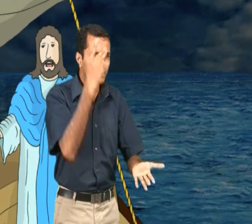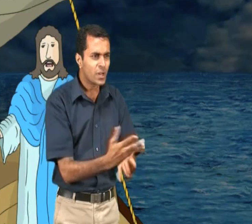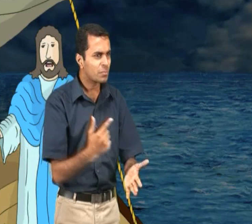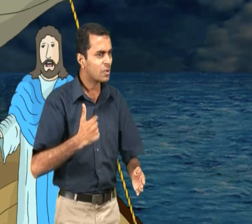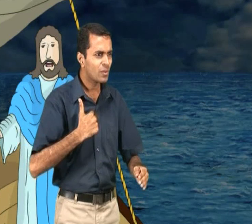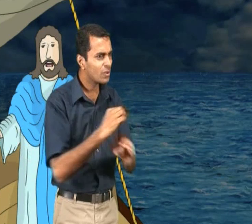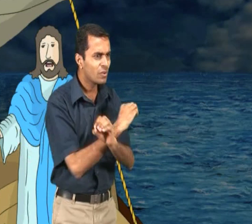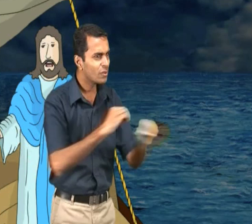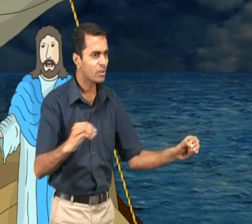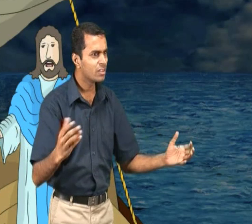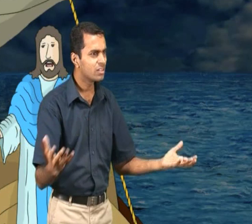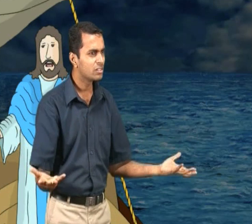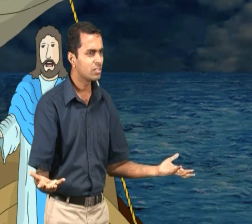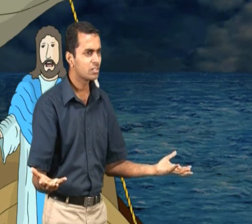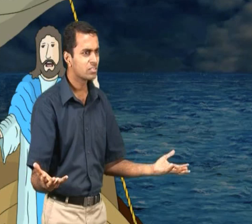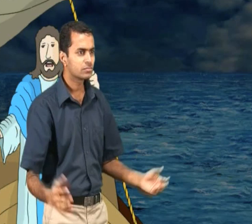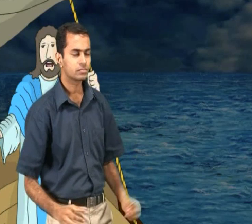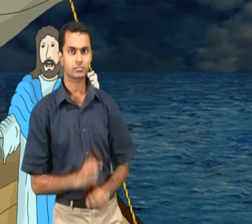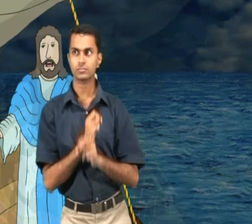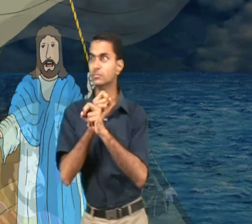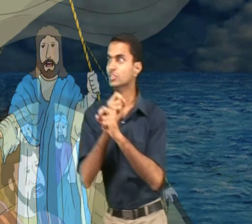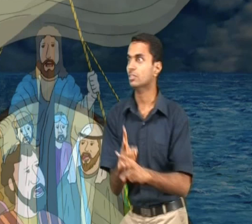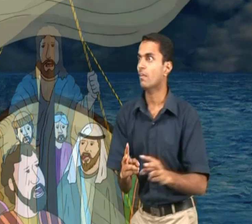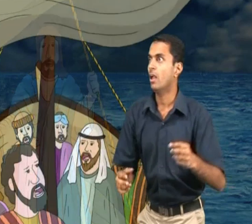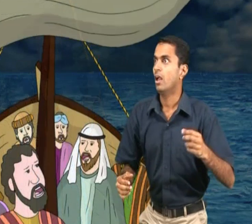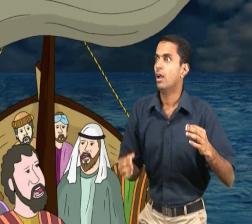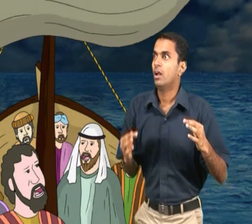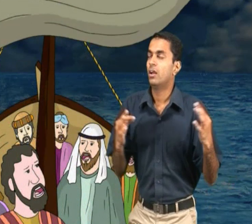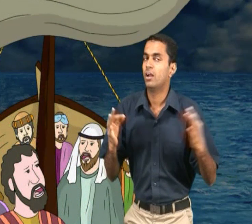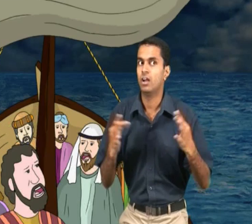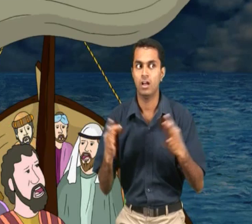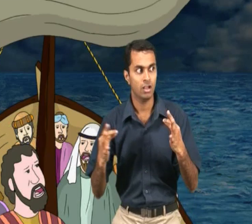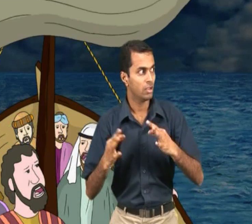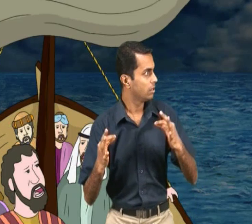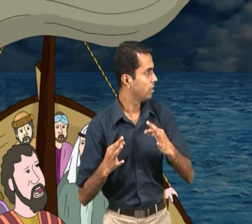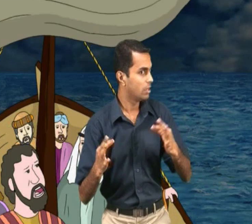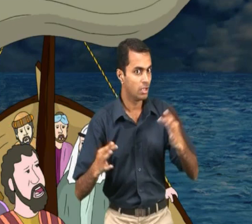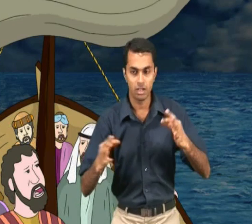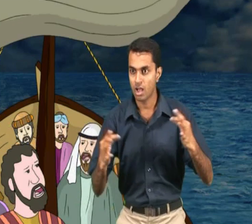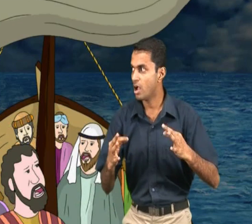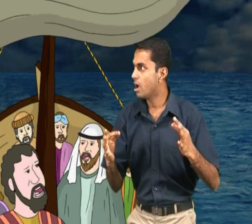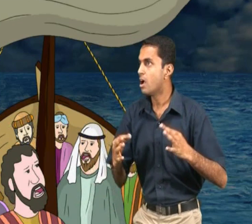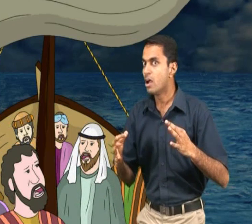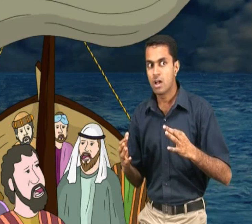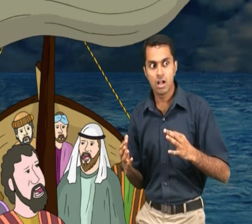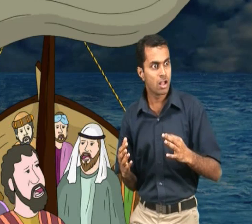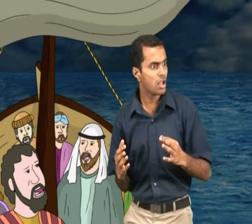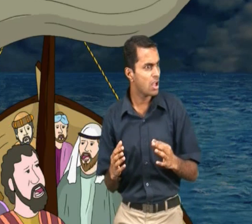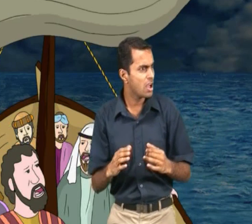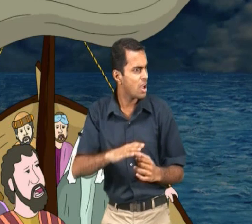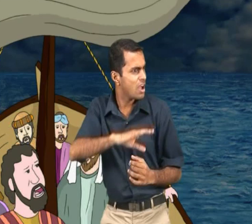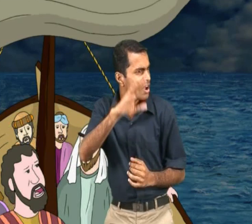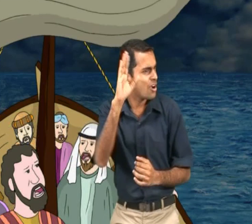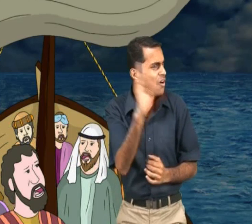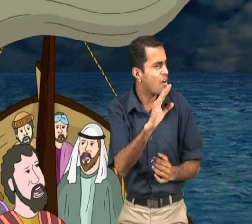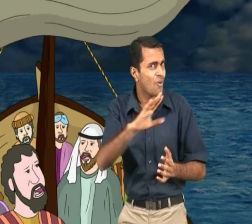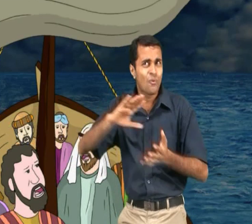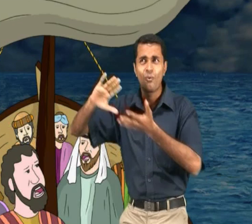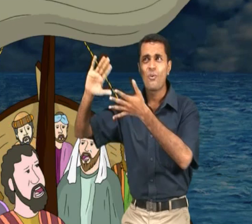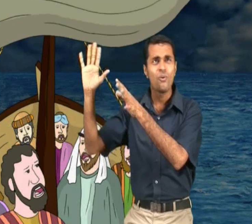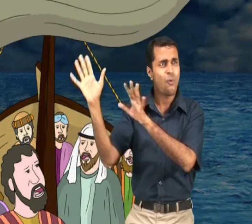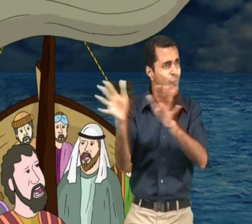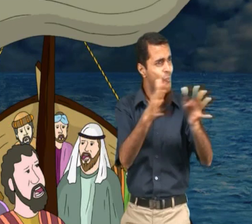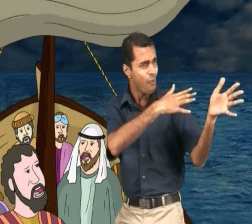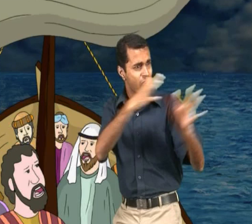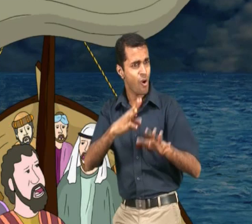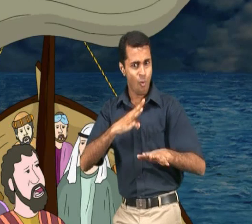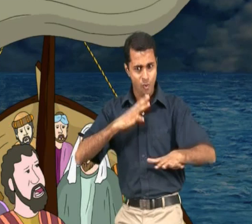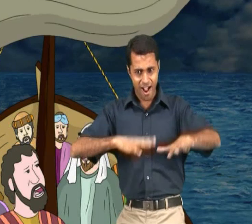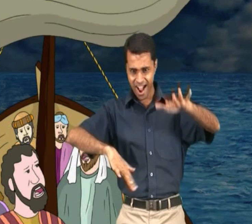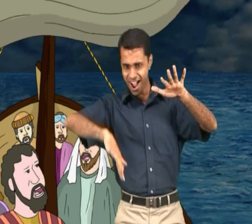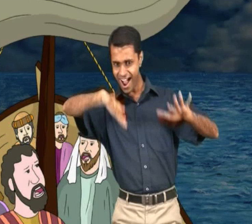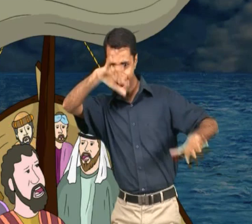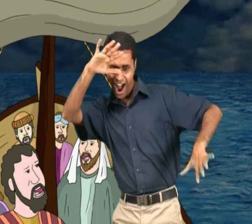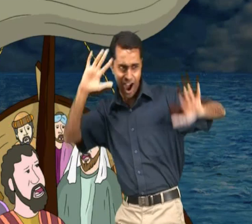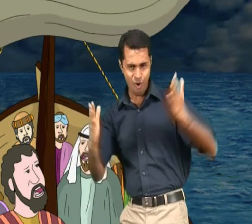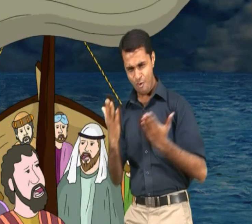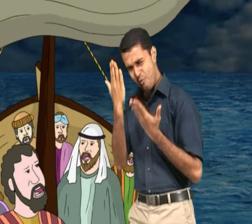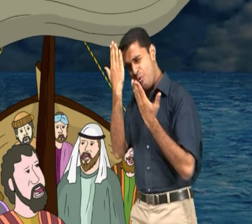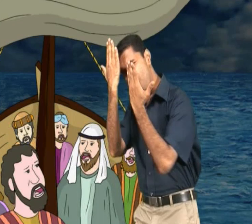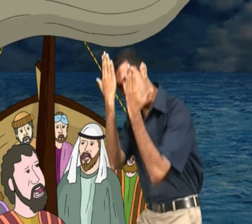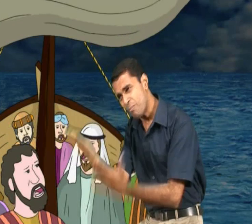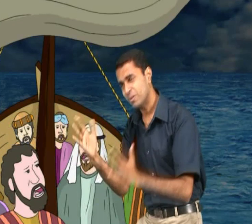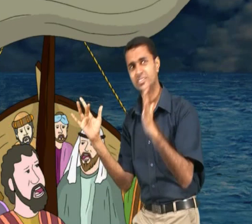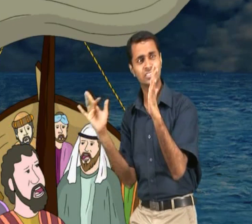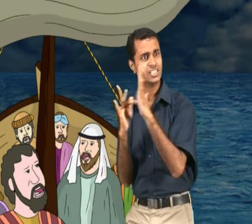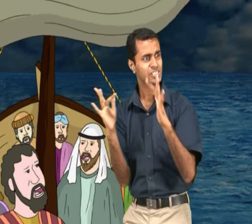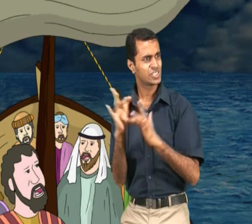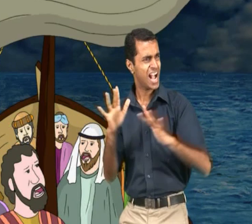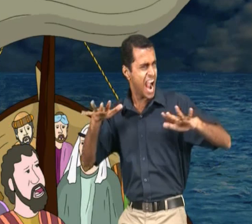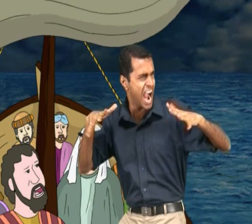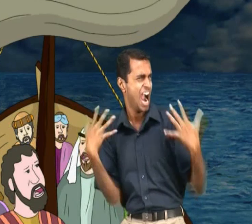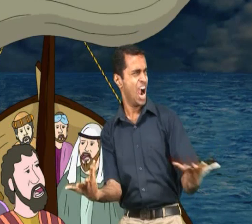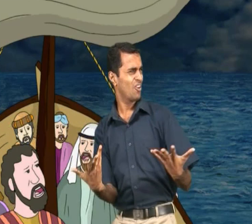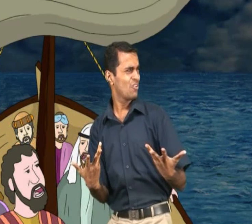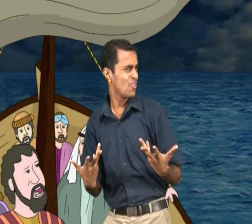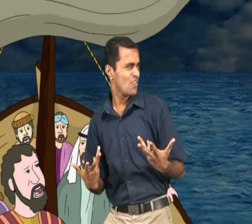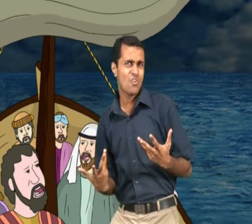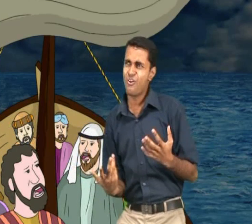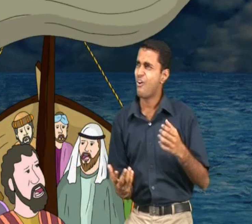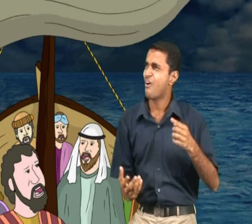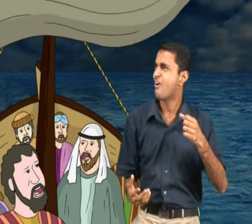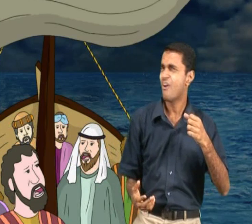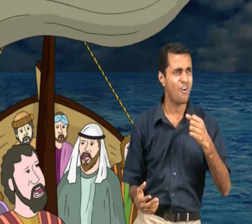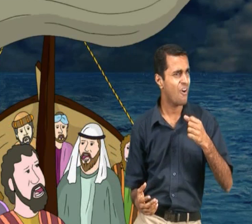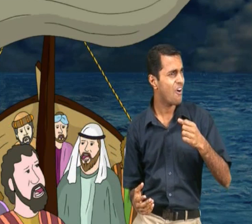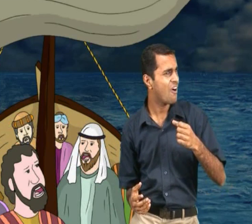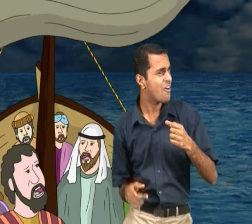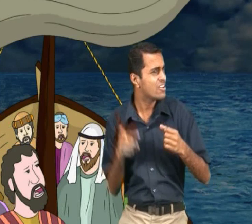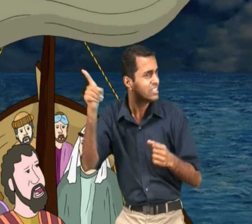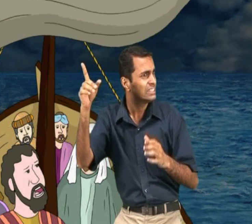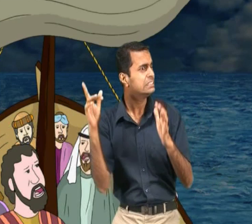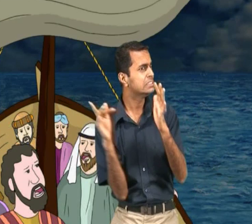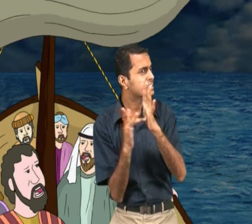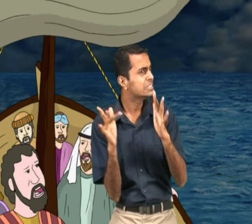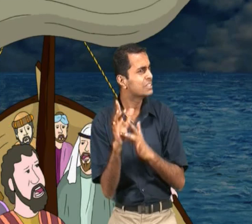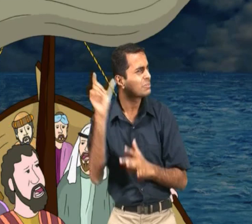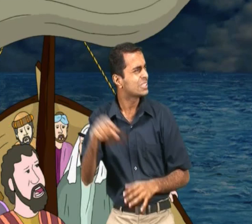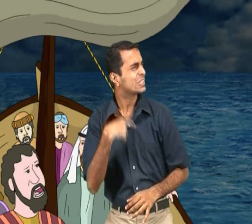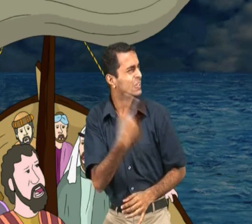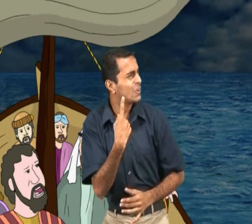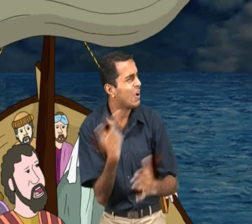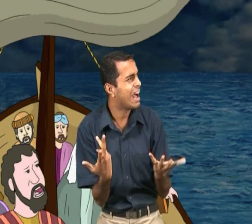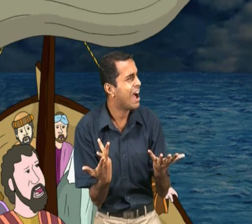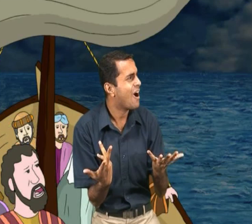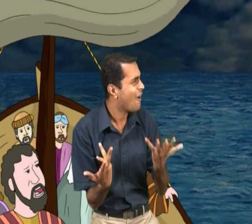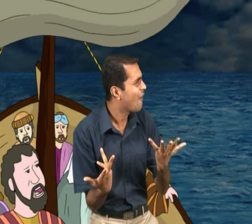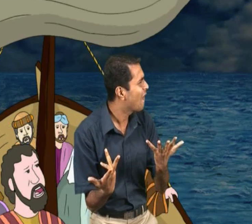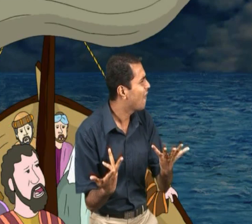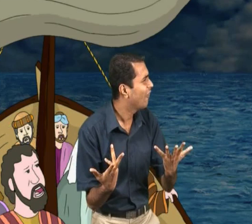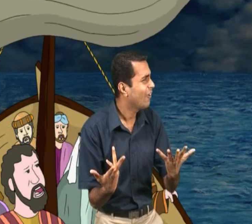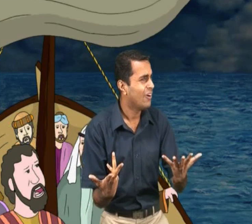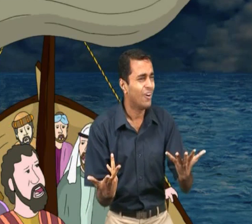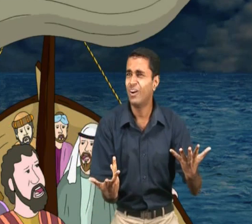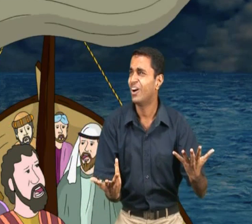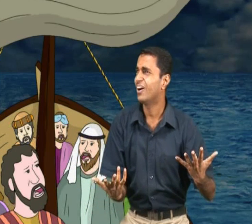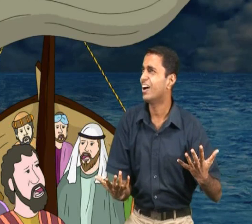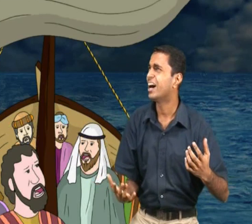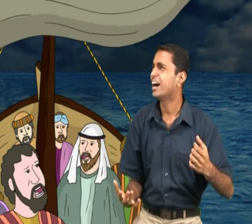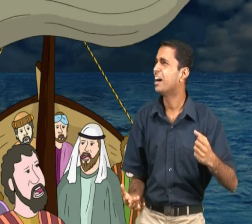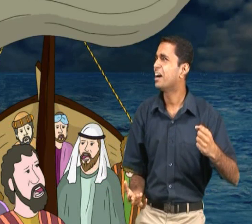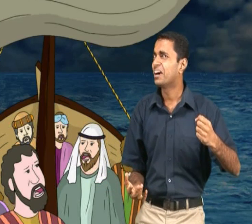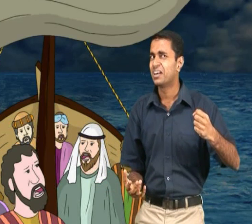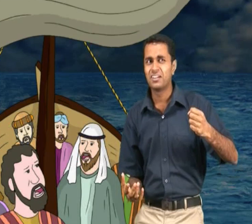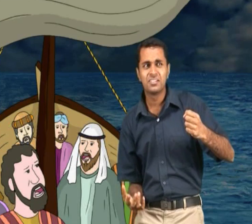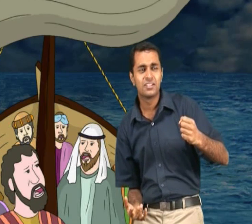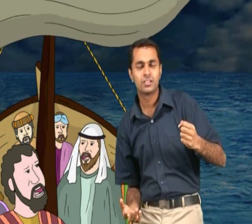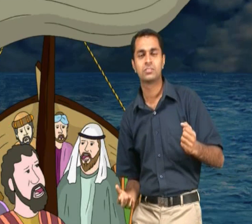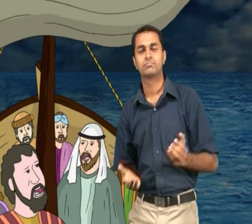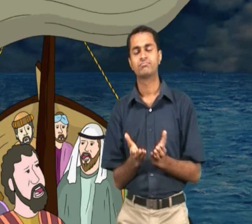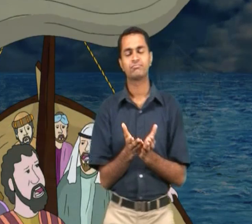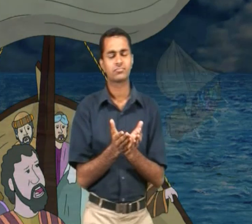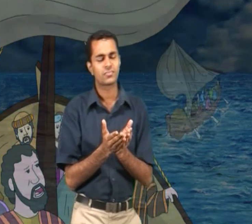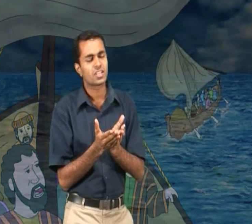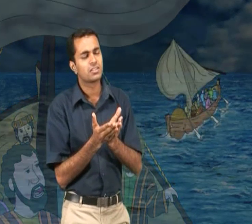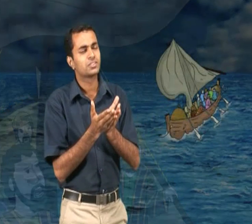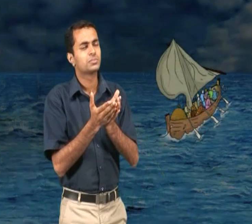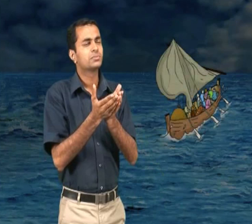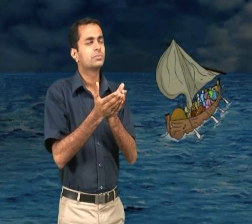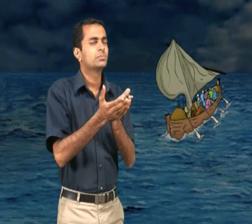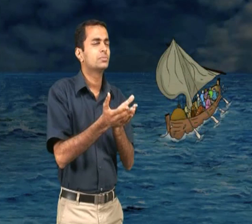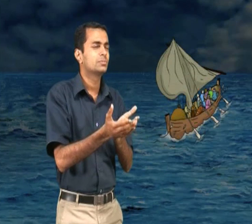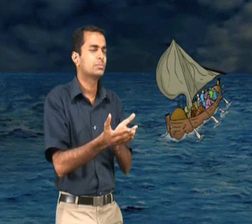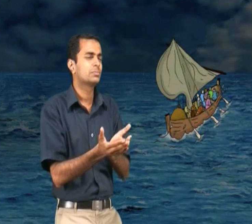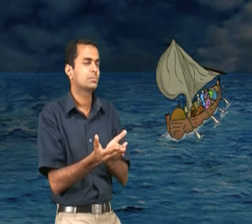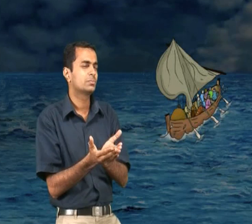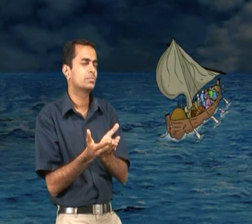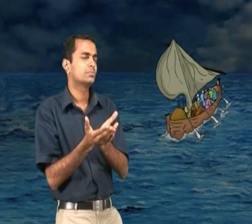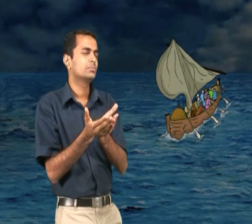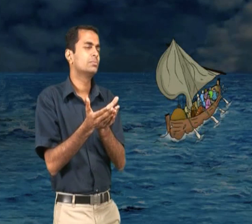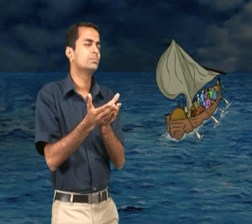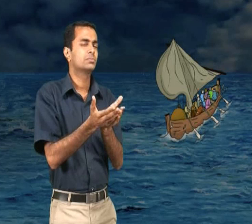Overwhelmed with fear, they asked one another, “Who is this, that even the wind and the sea obey Him?”